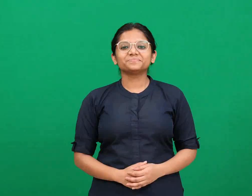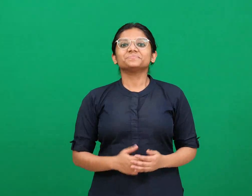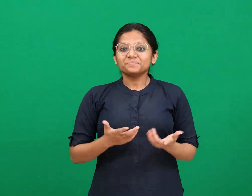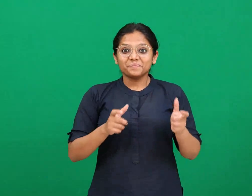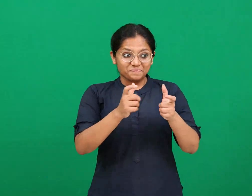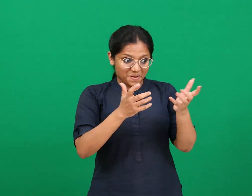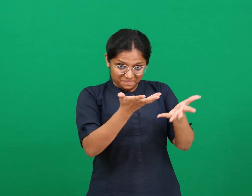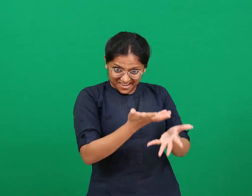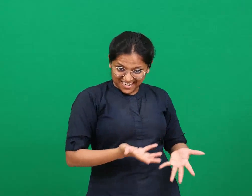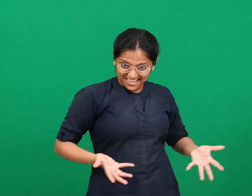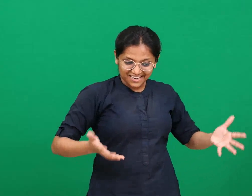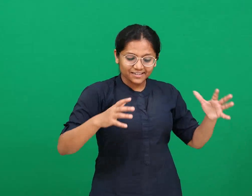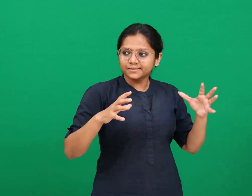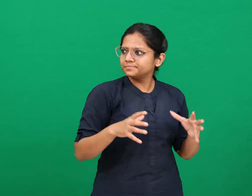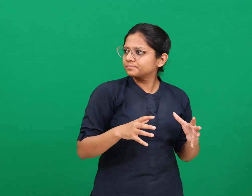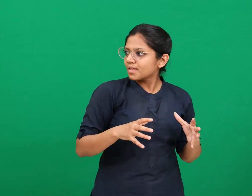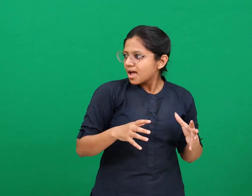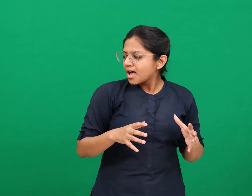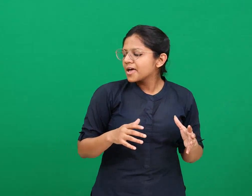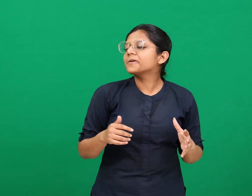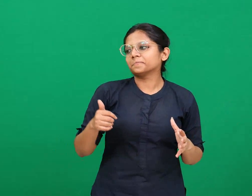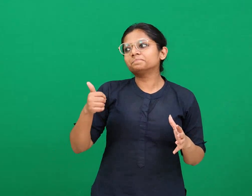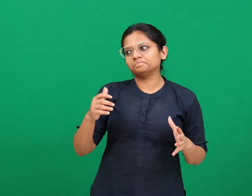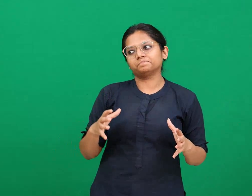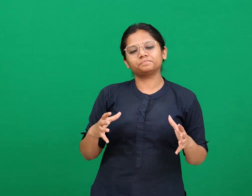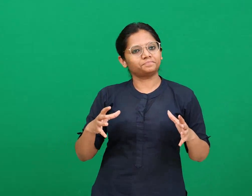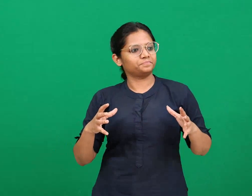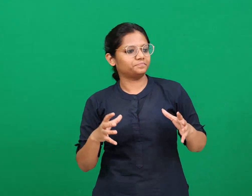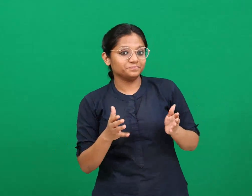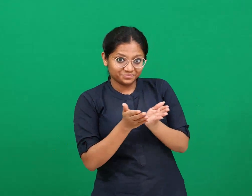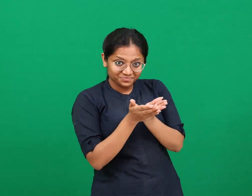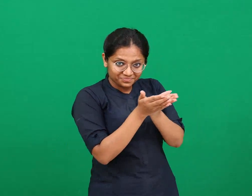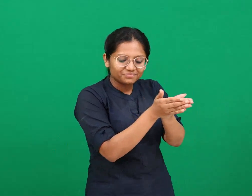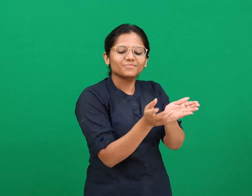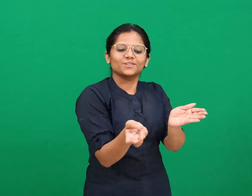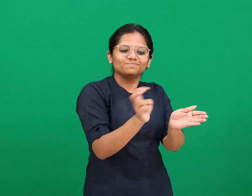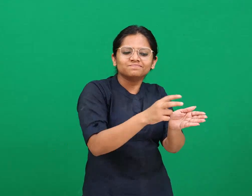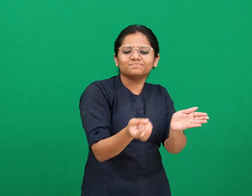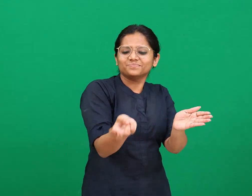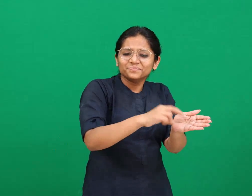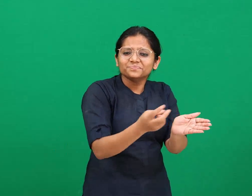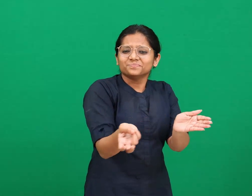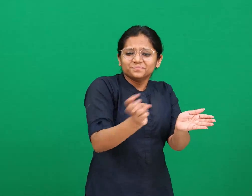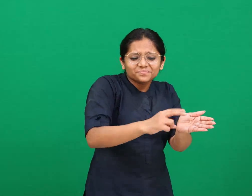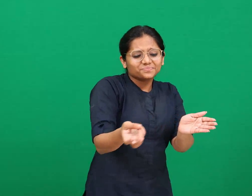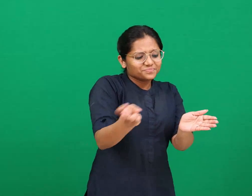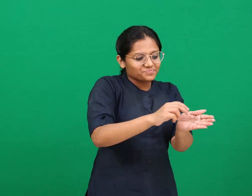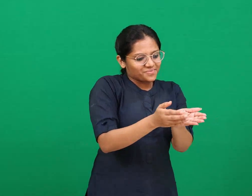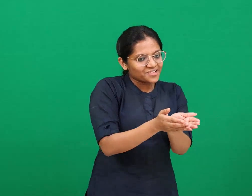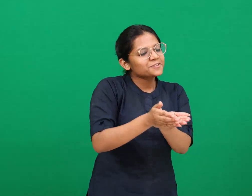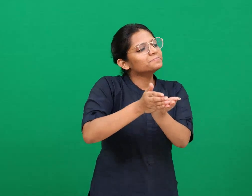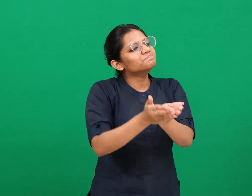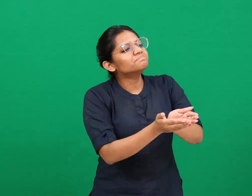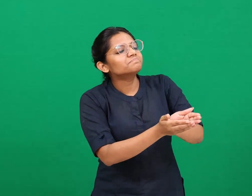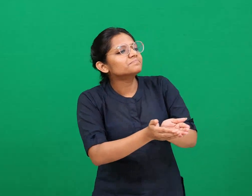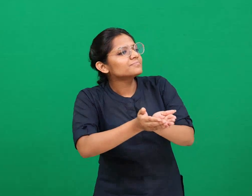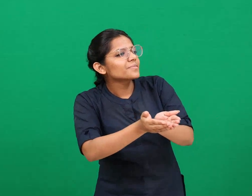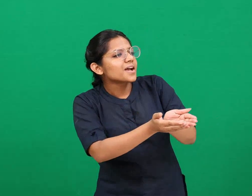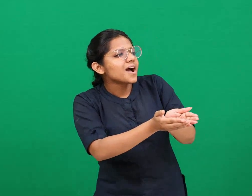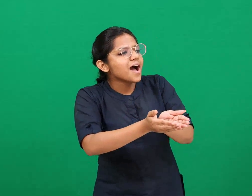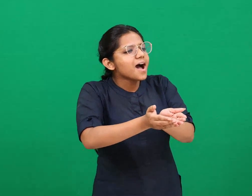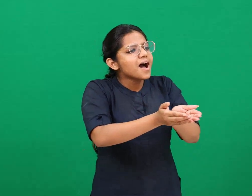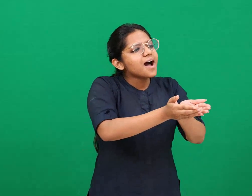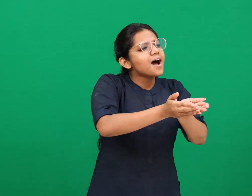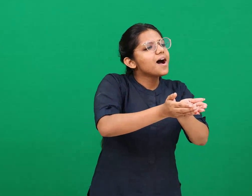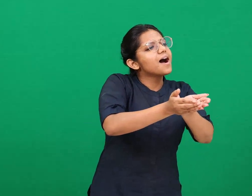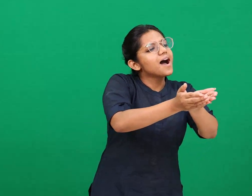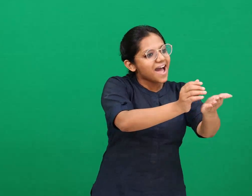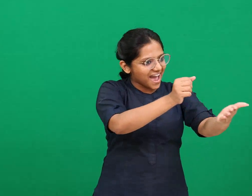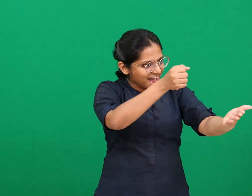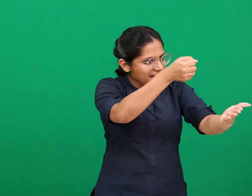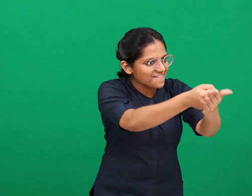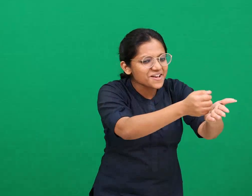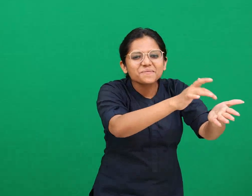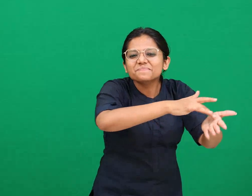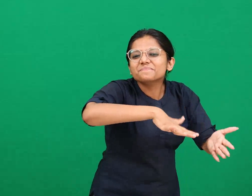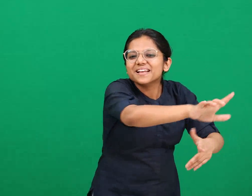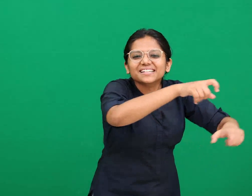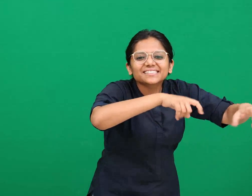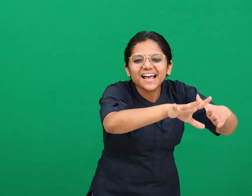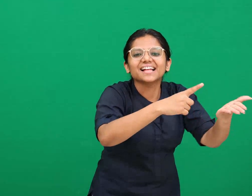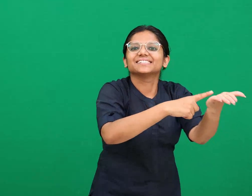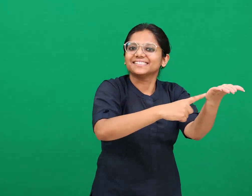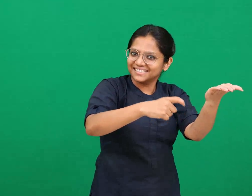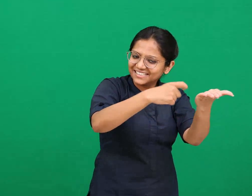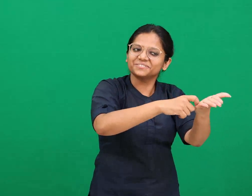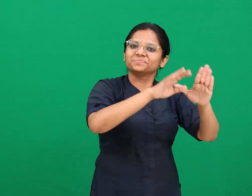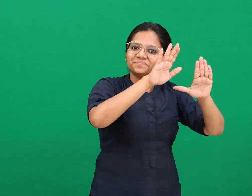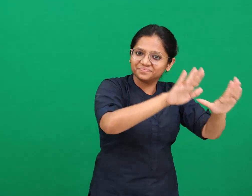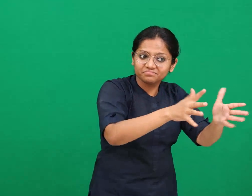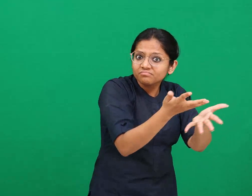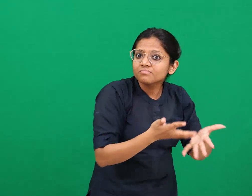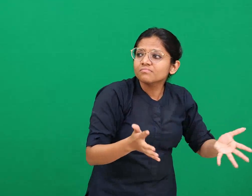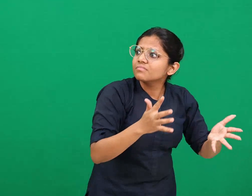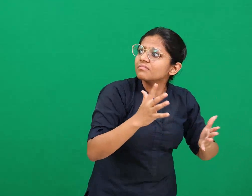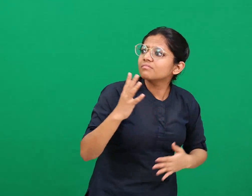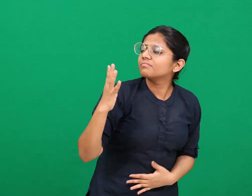These men went on ahead and waited for us in Troas.